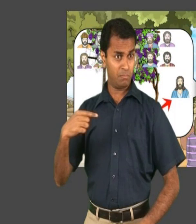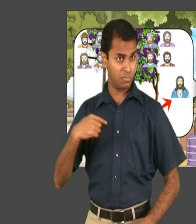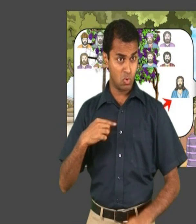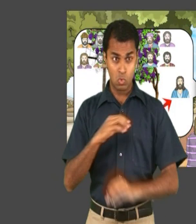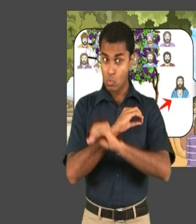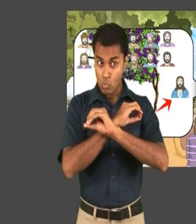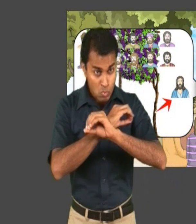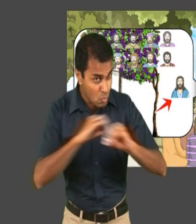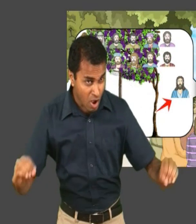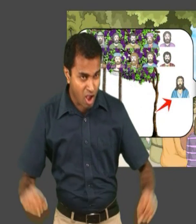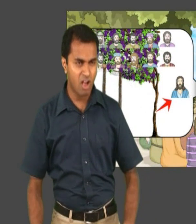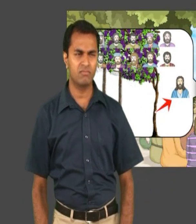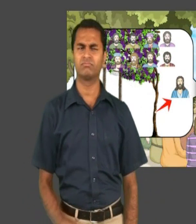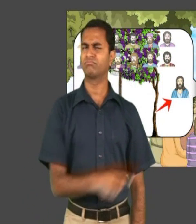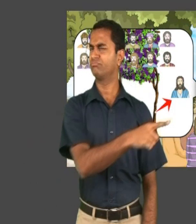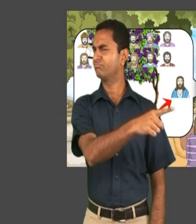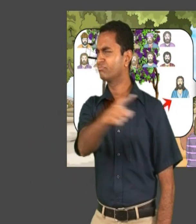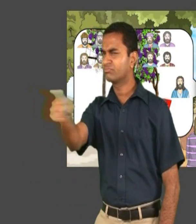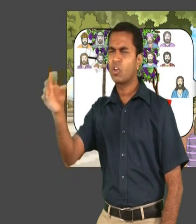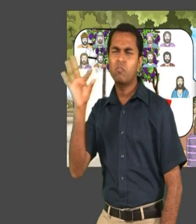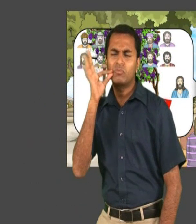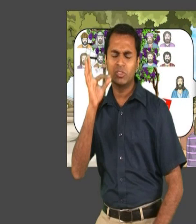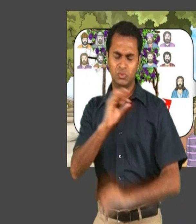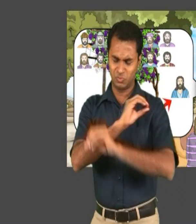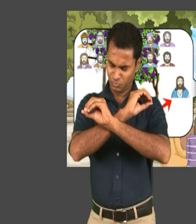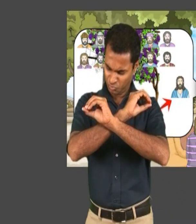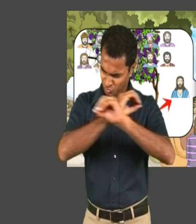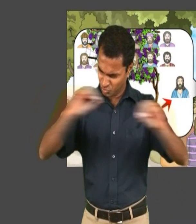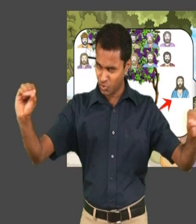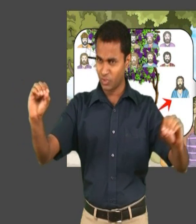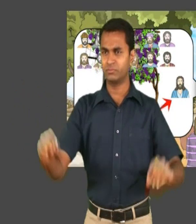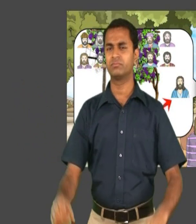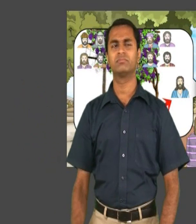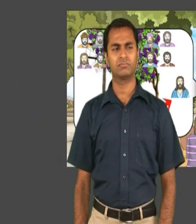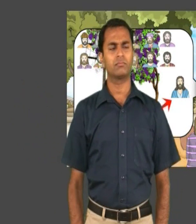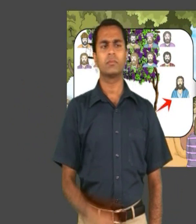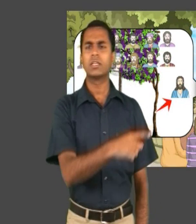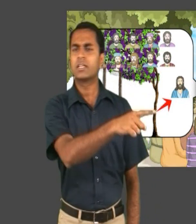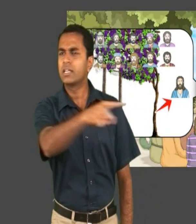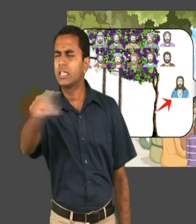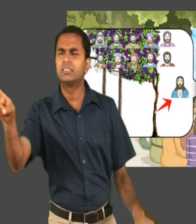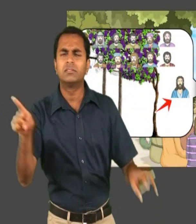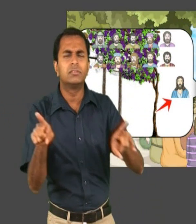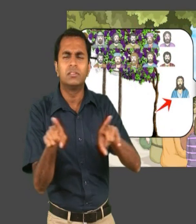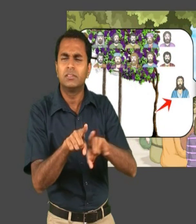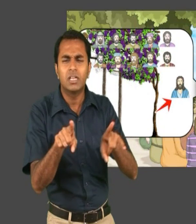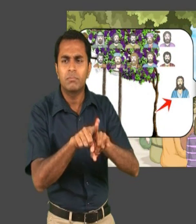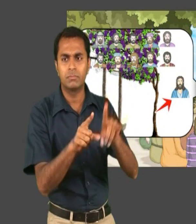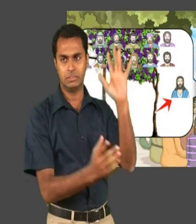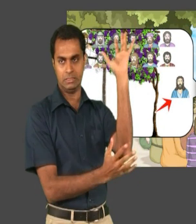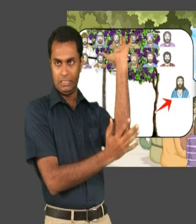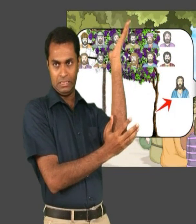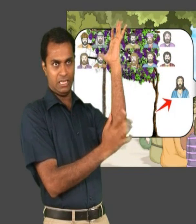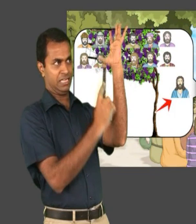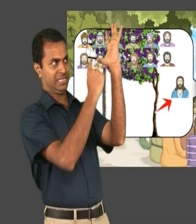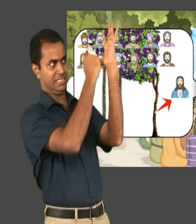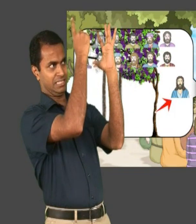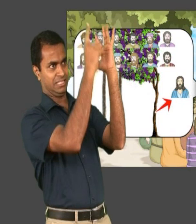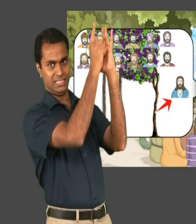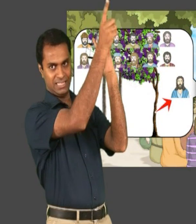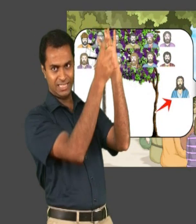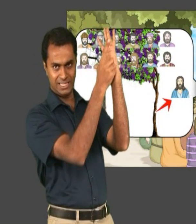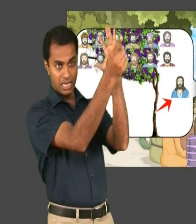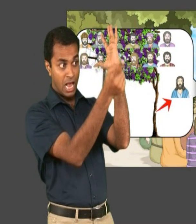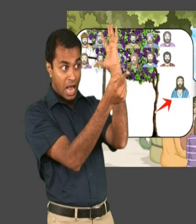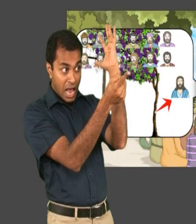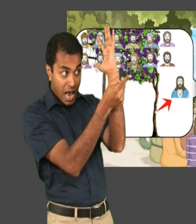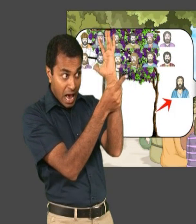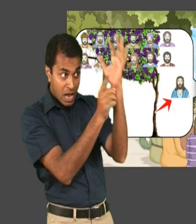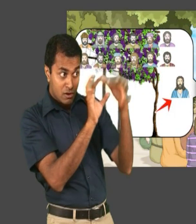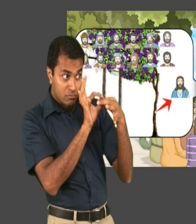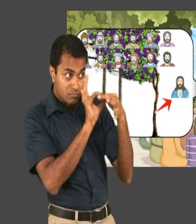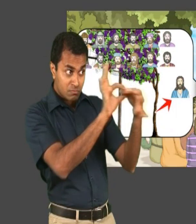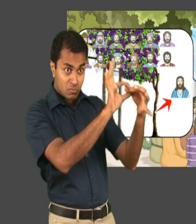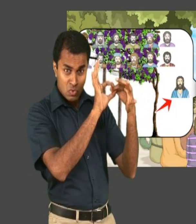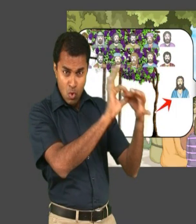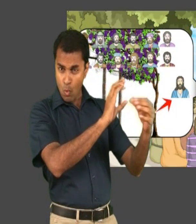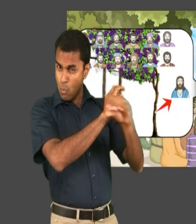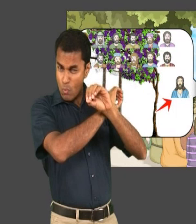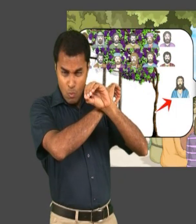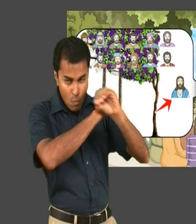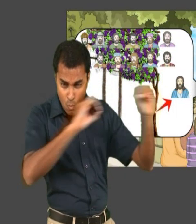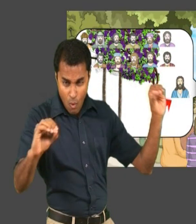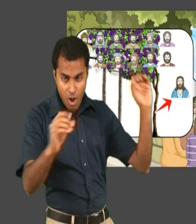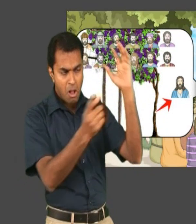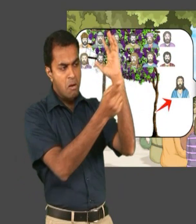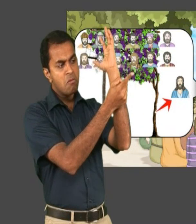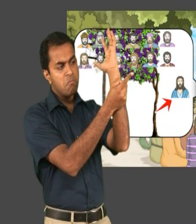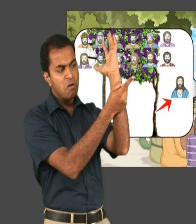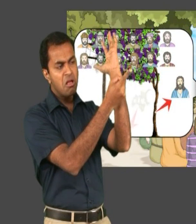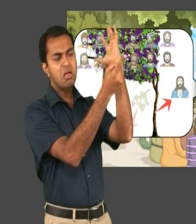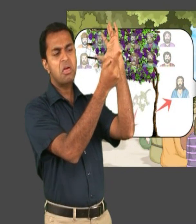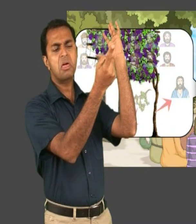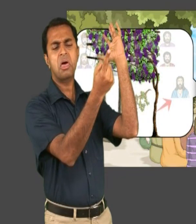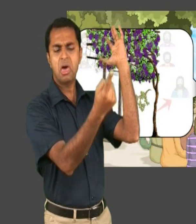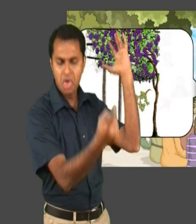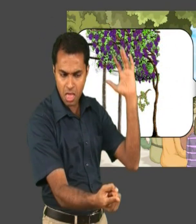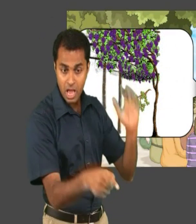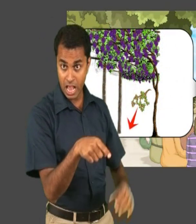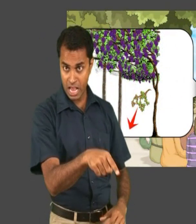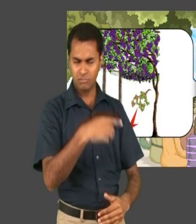For apart from Me you can do nothing.